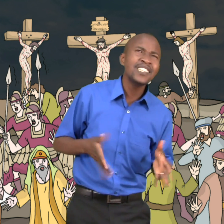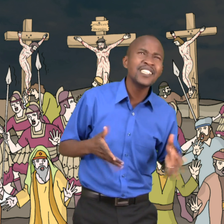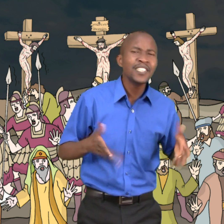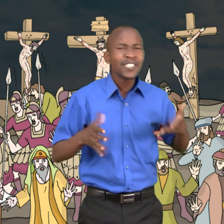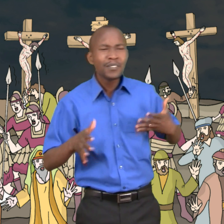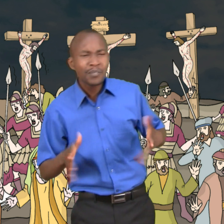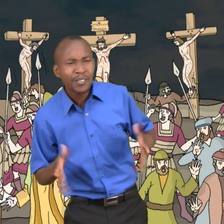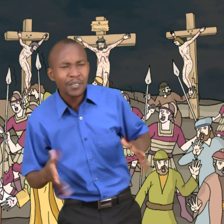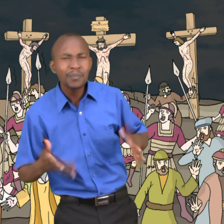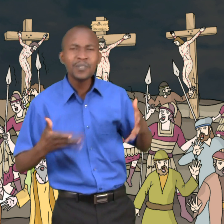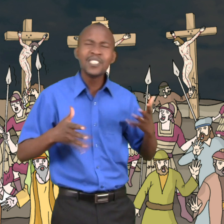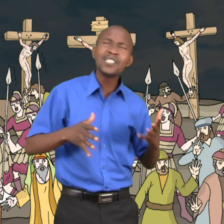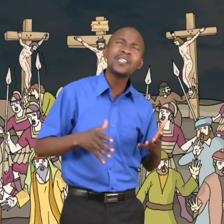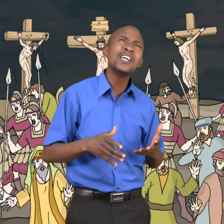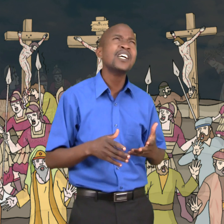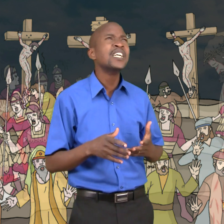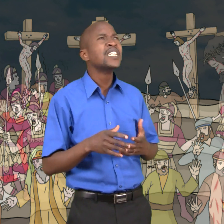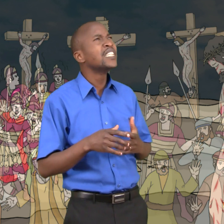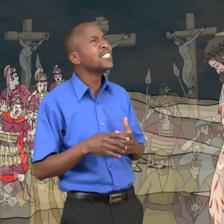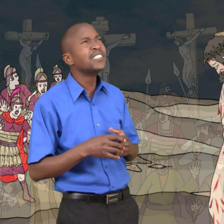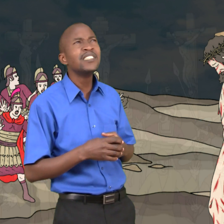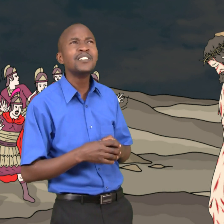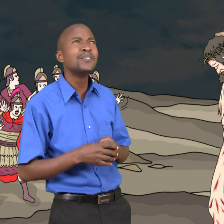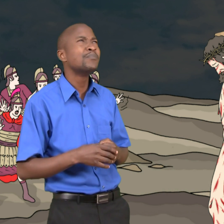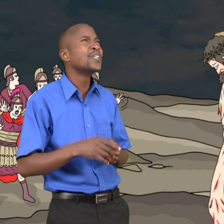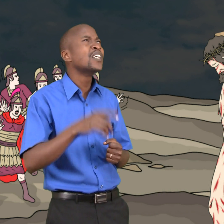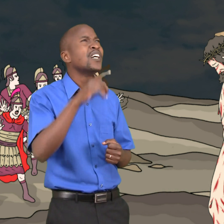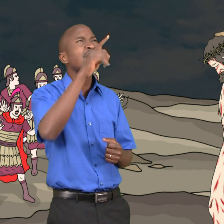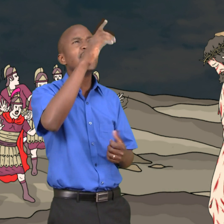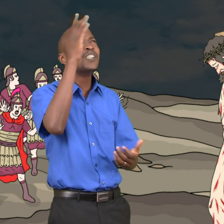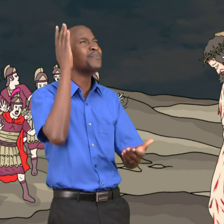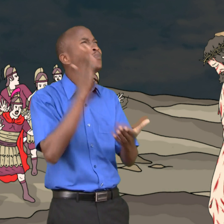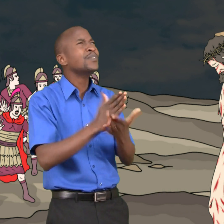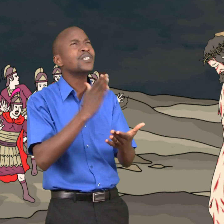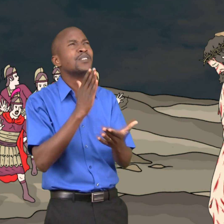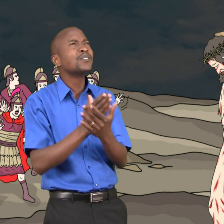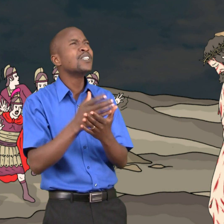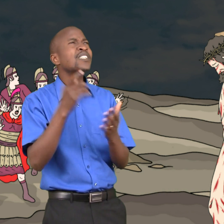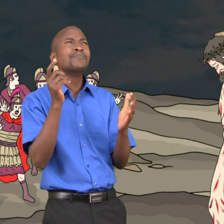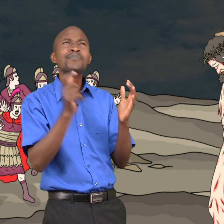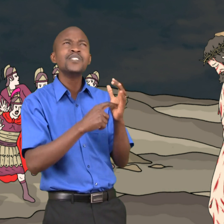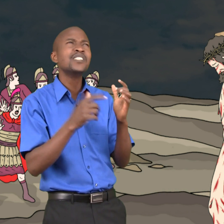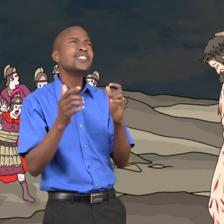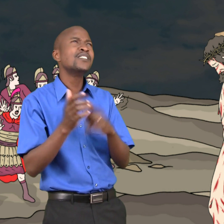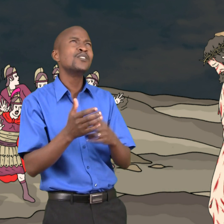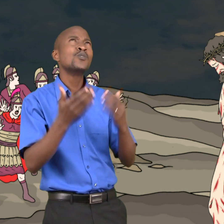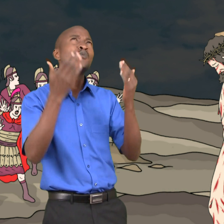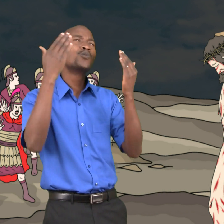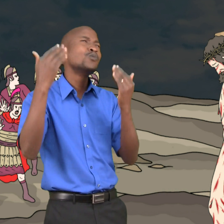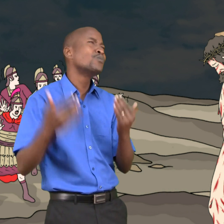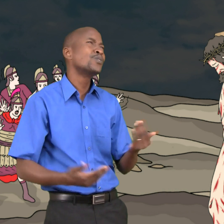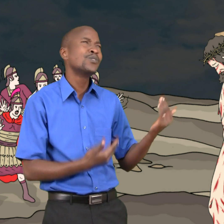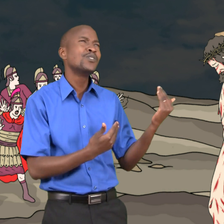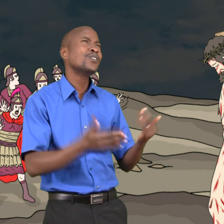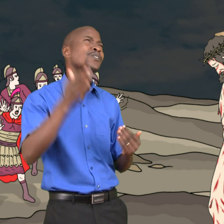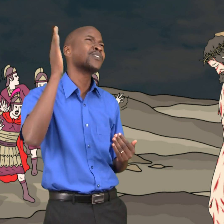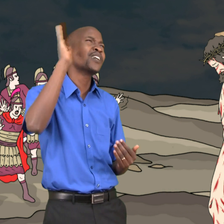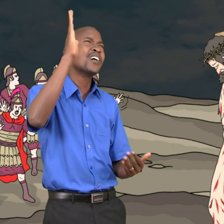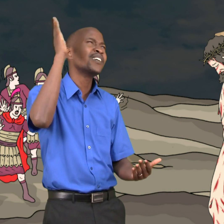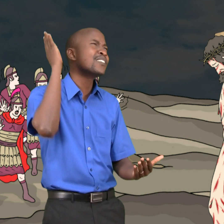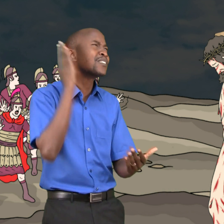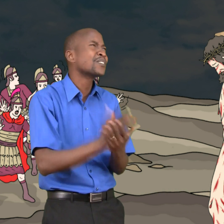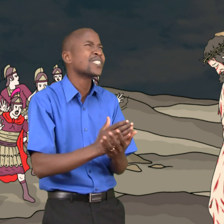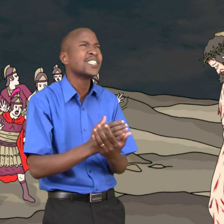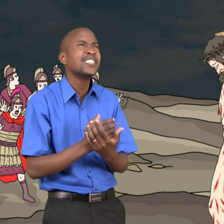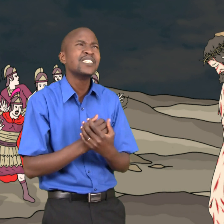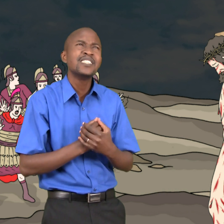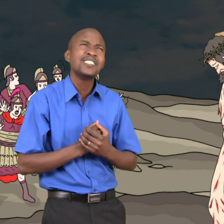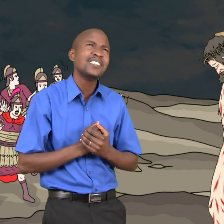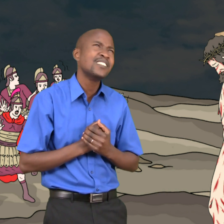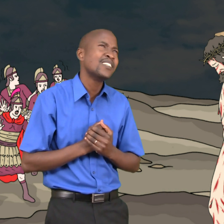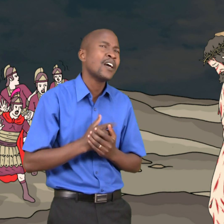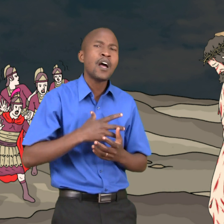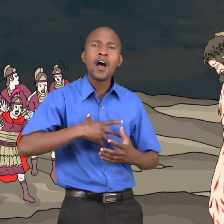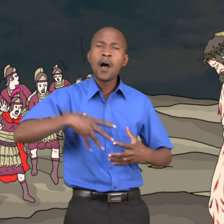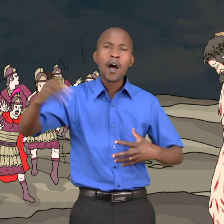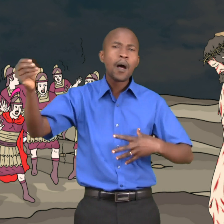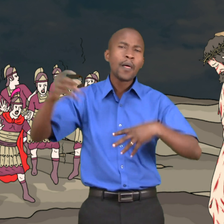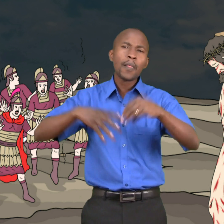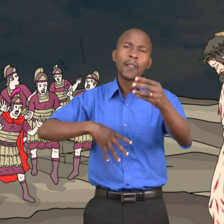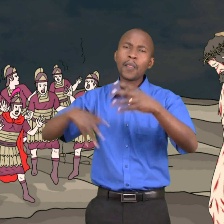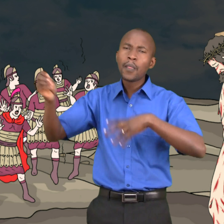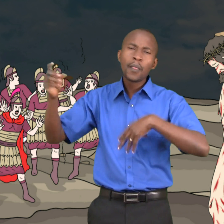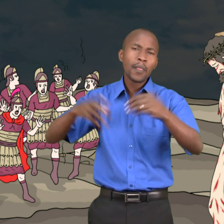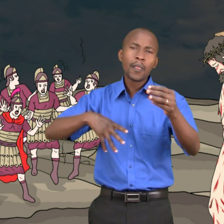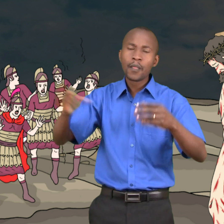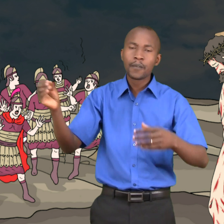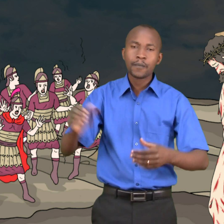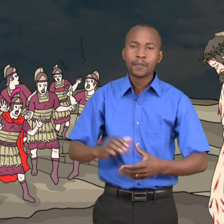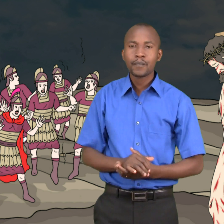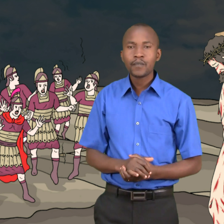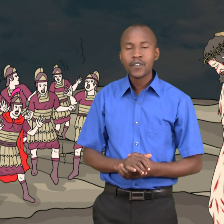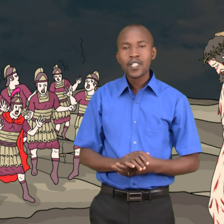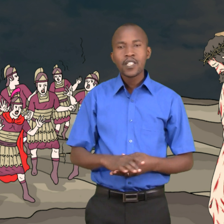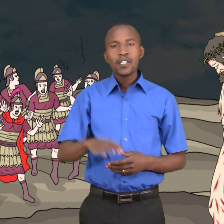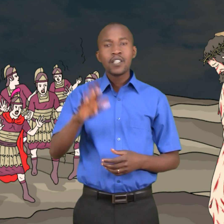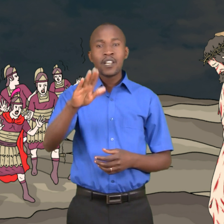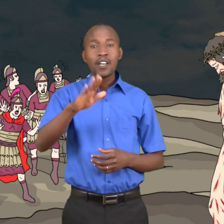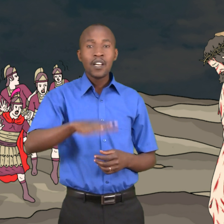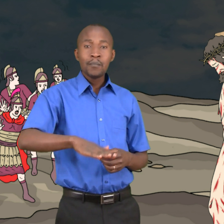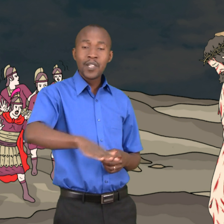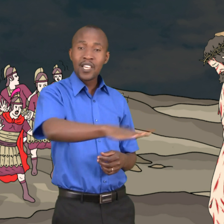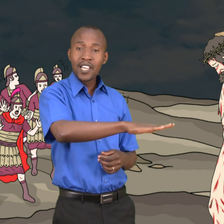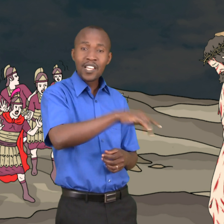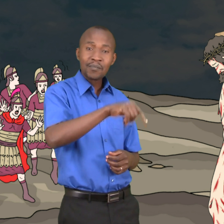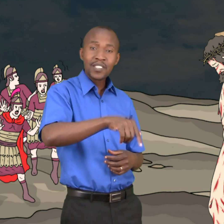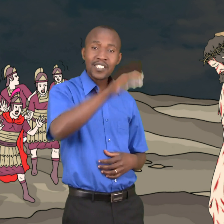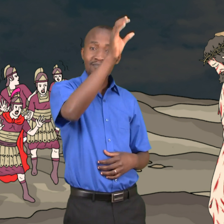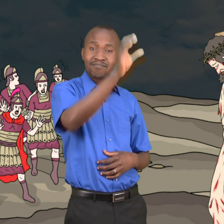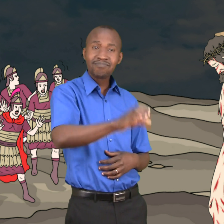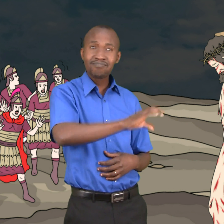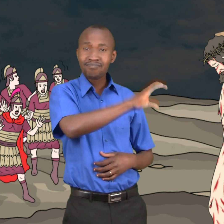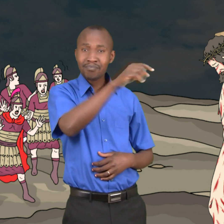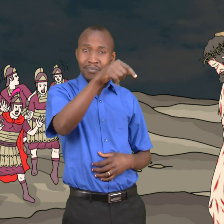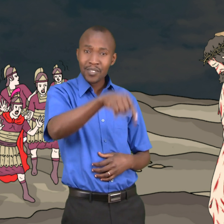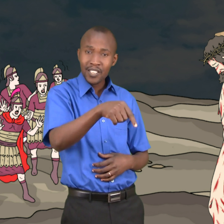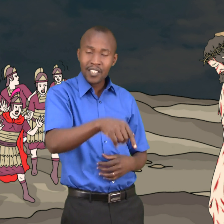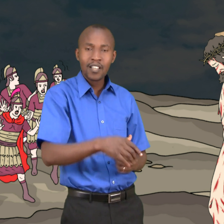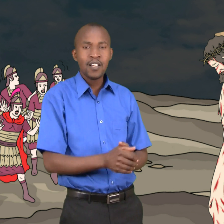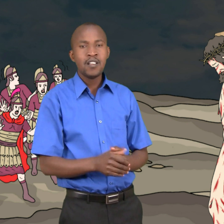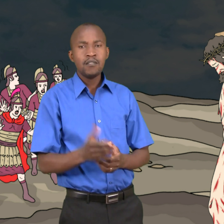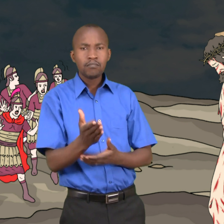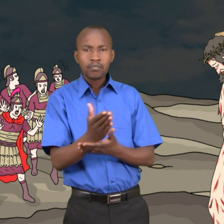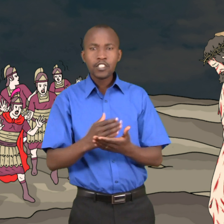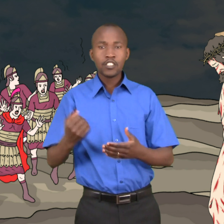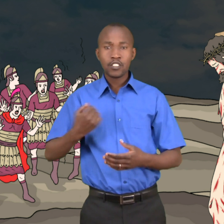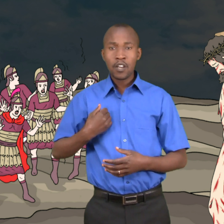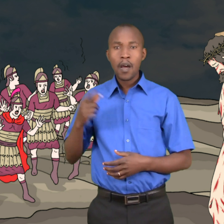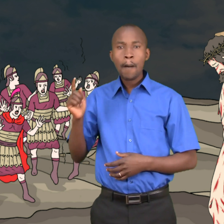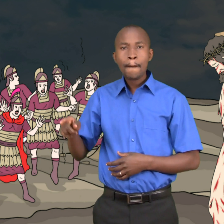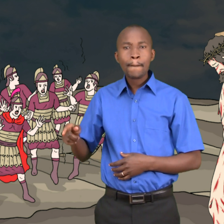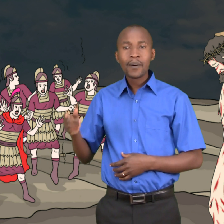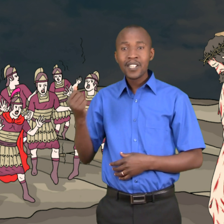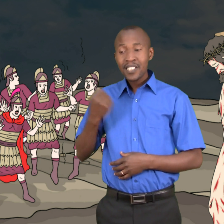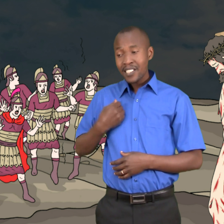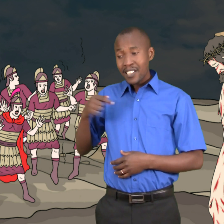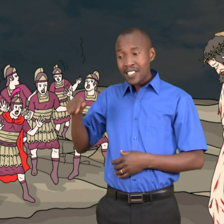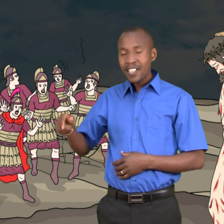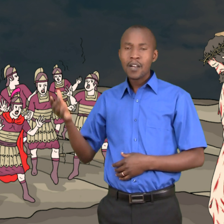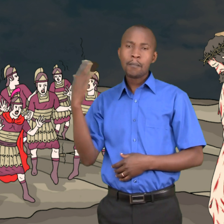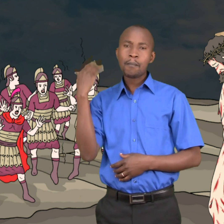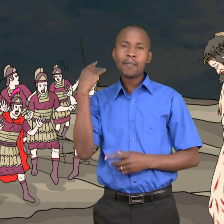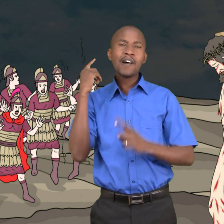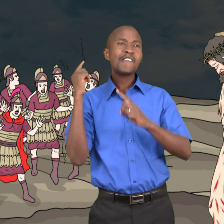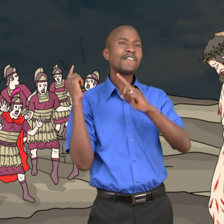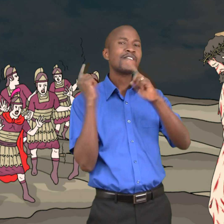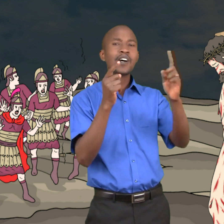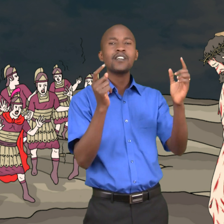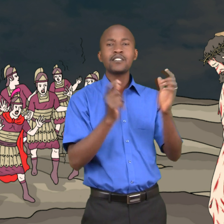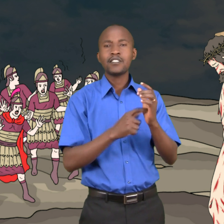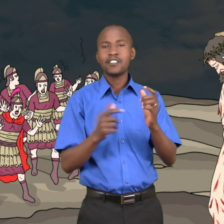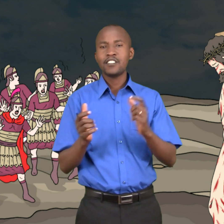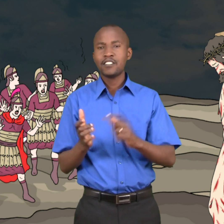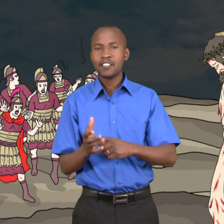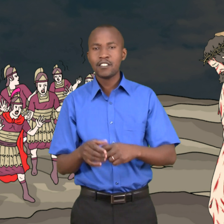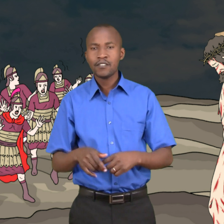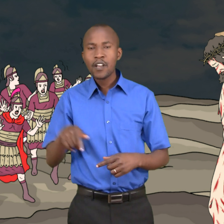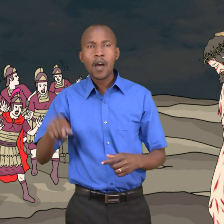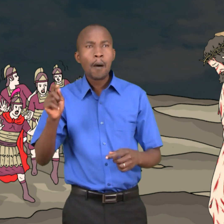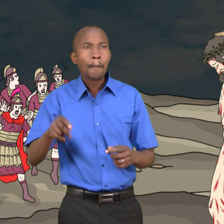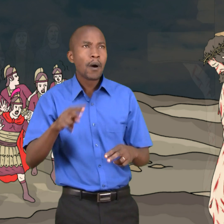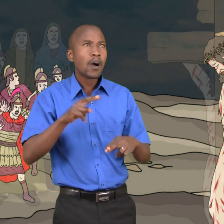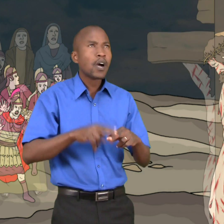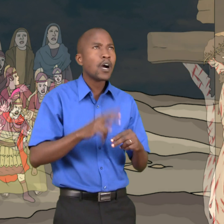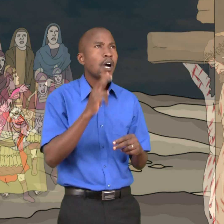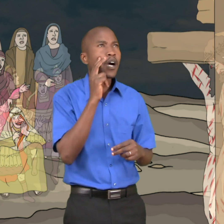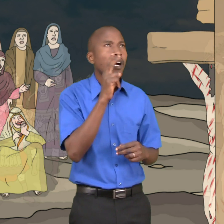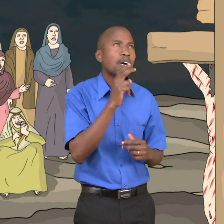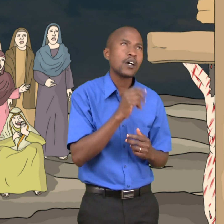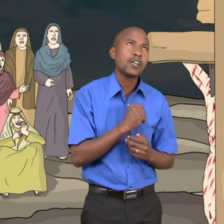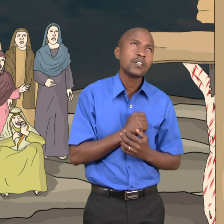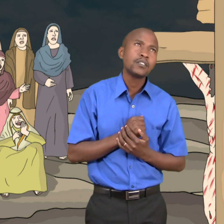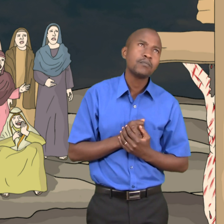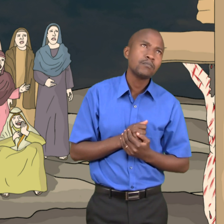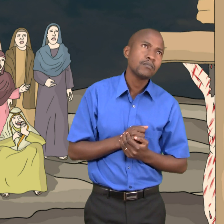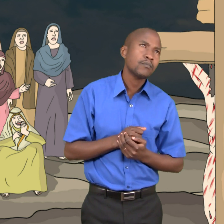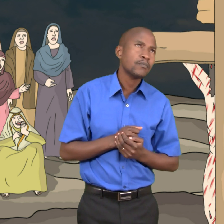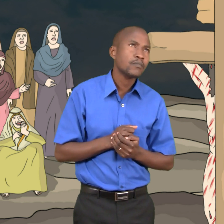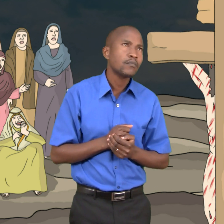When the centurion and those with him who were guarding Jesus saw the earthquake and all that had happened, they were terrified and said, “Truly this was the Son of God.”